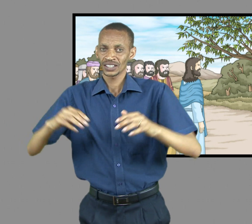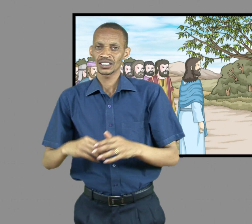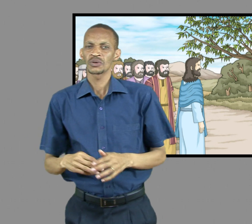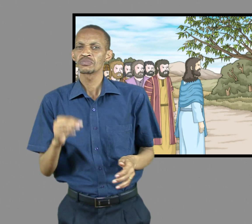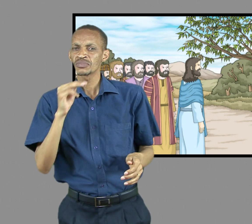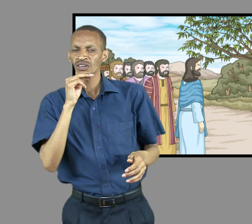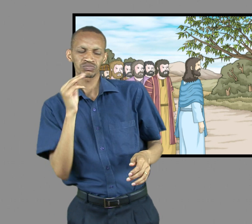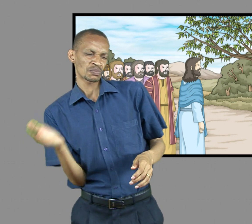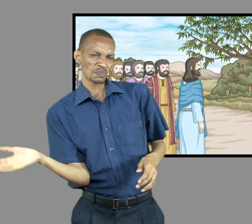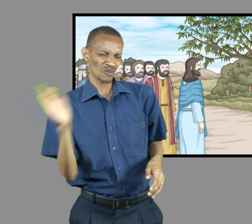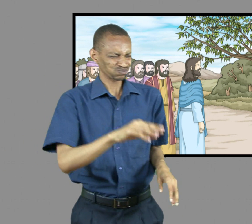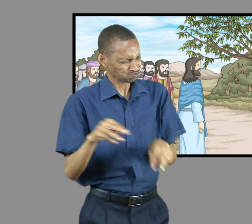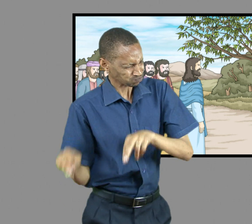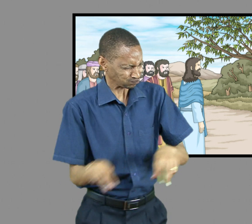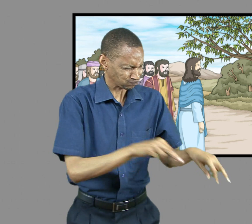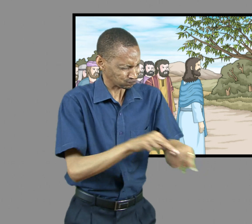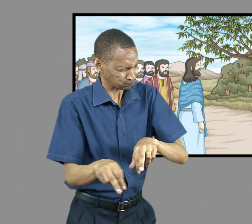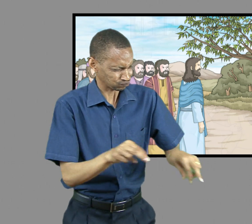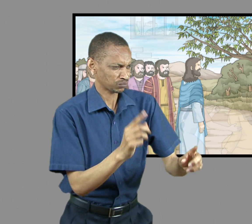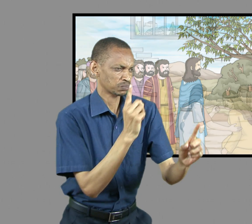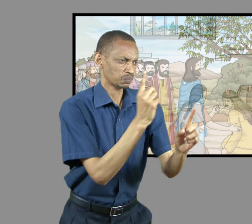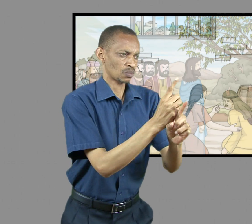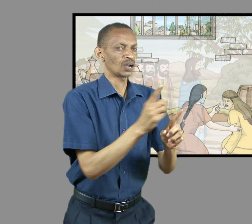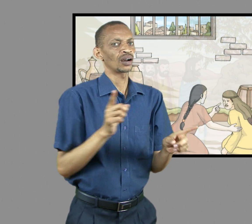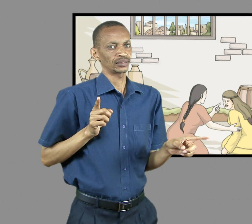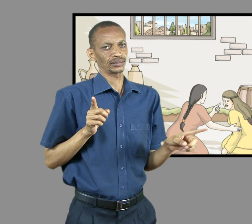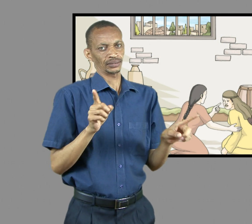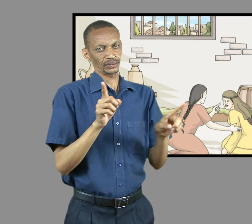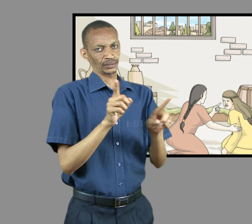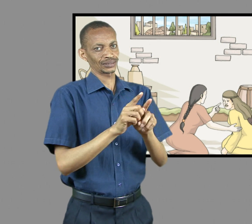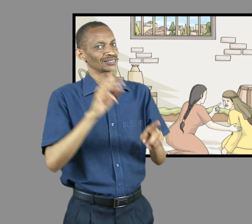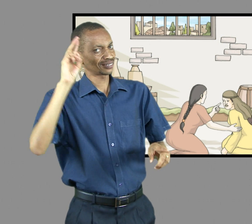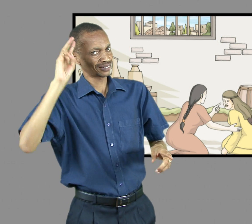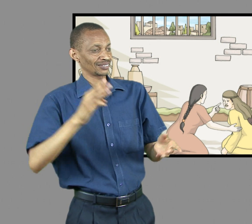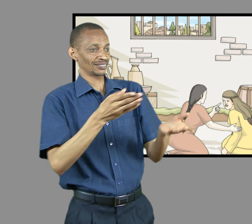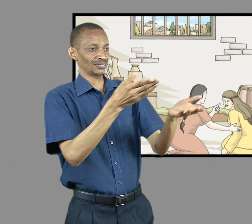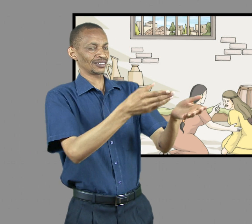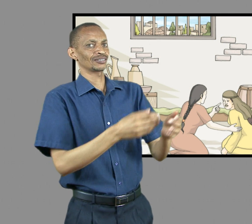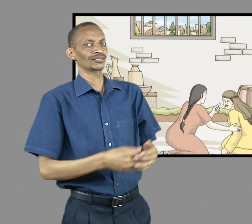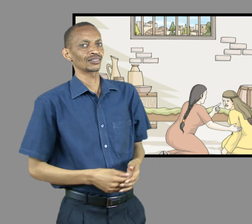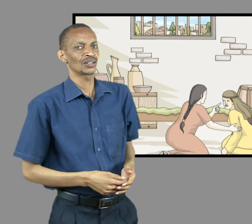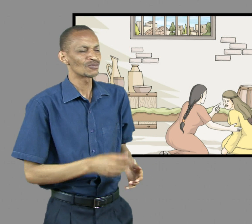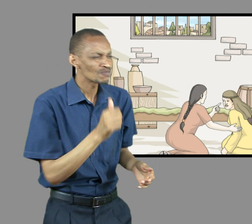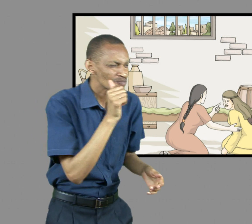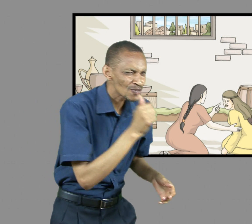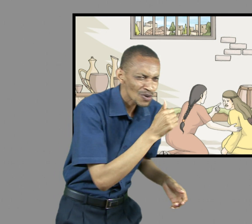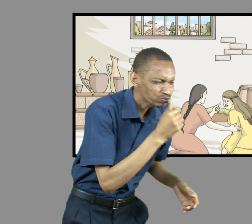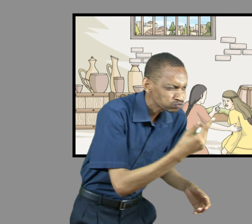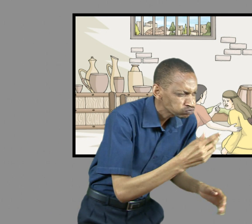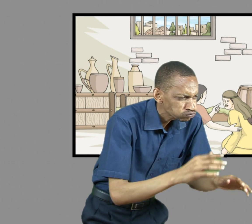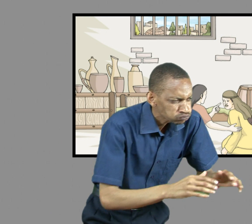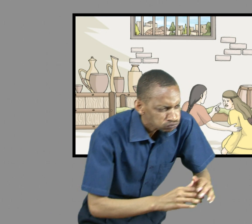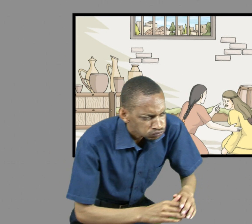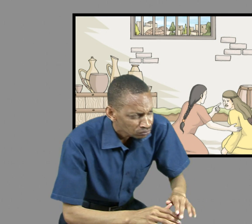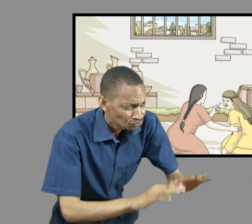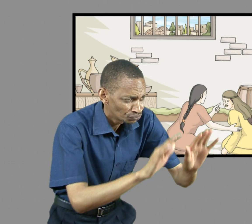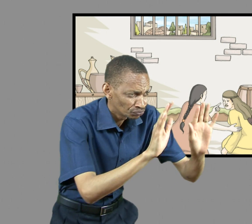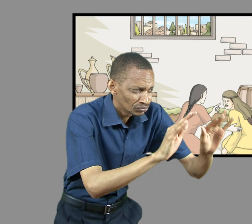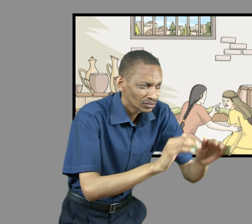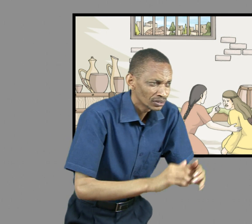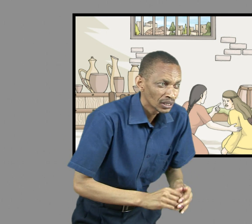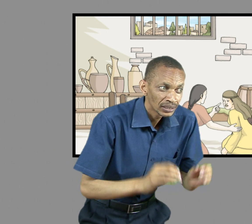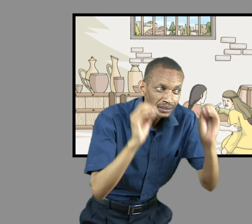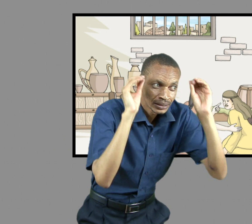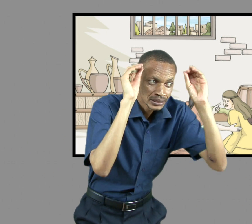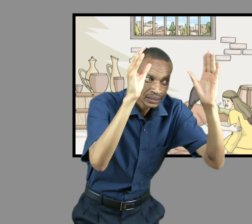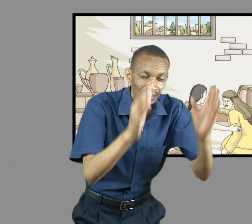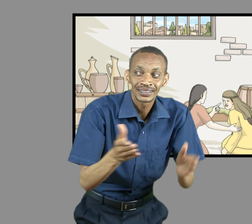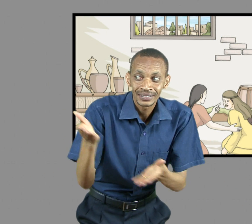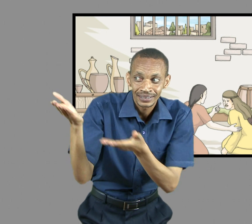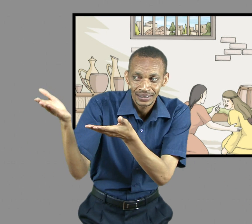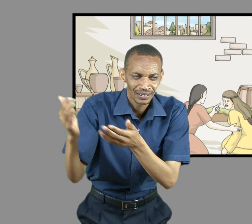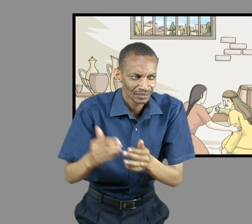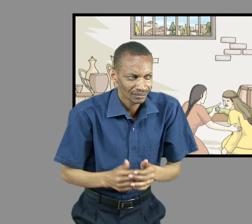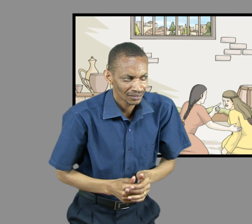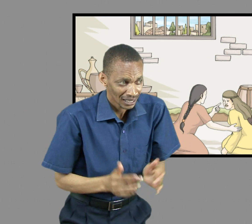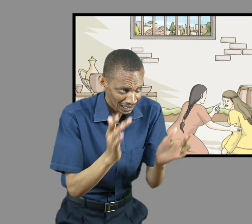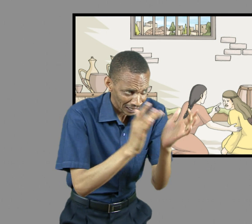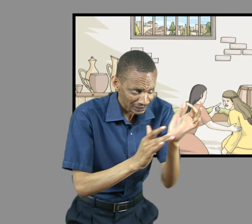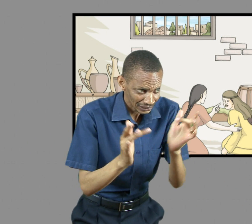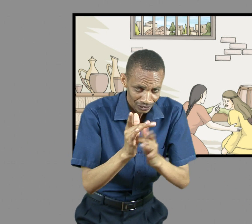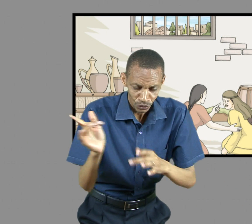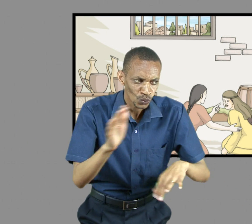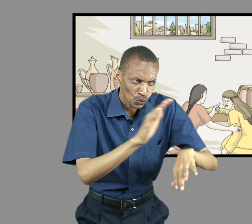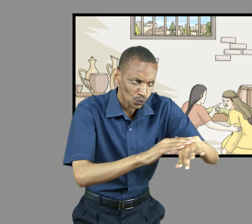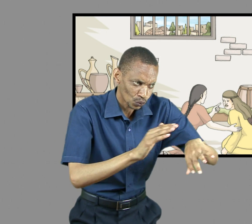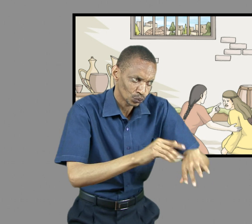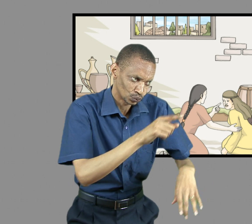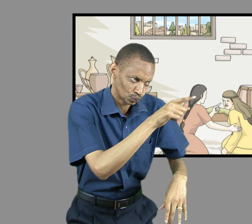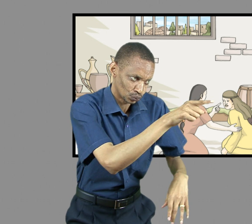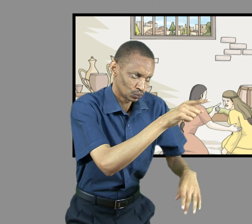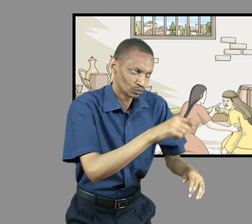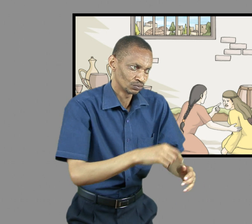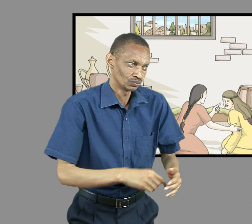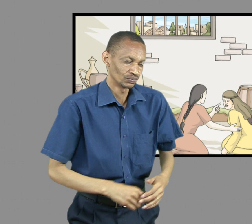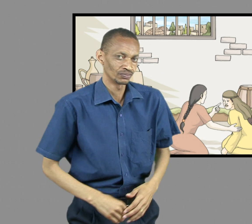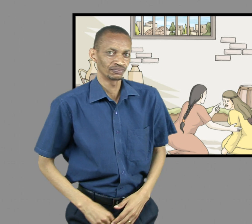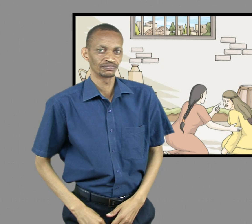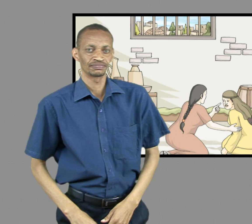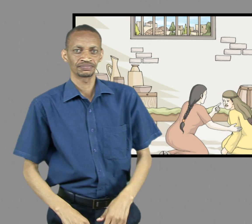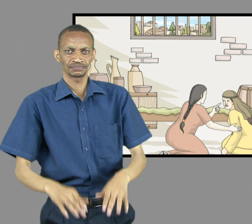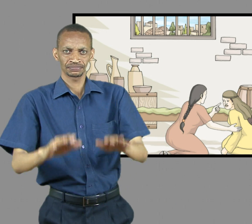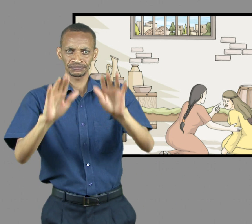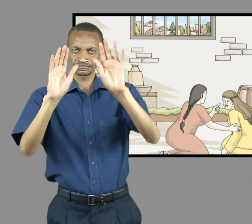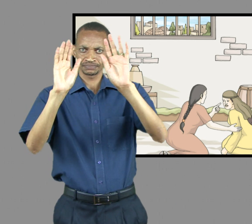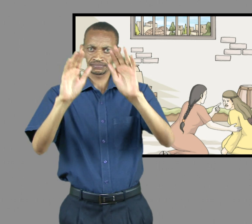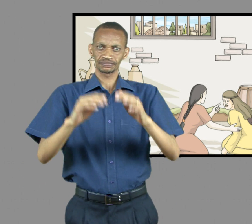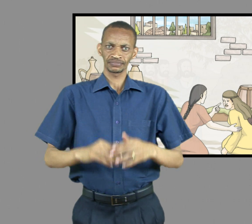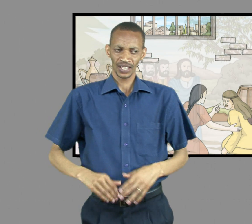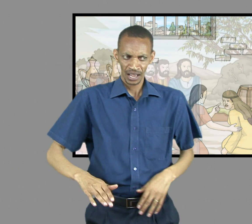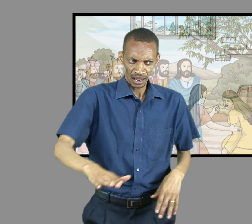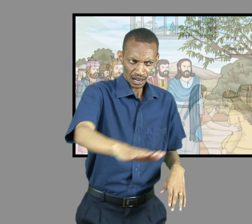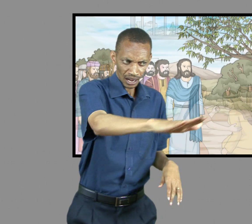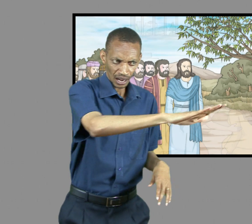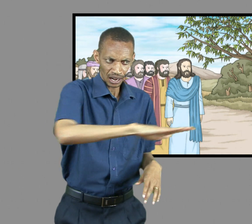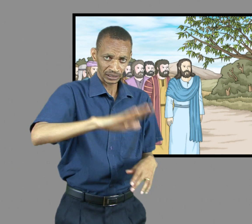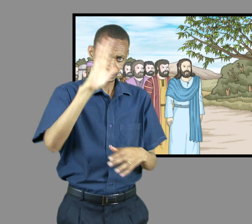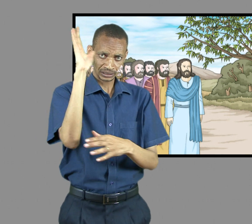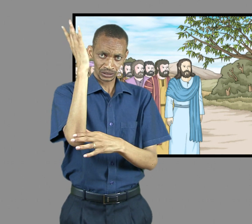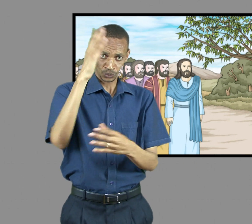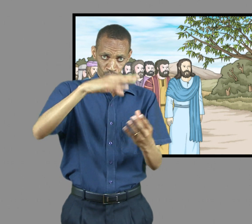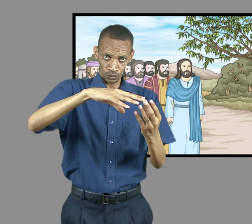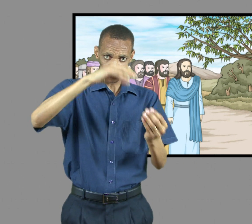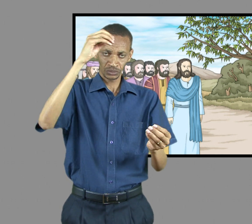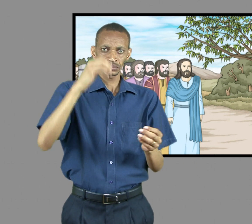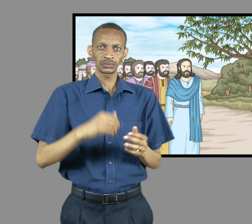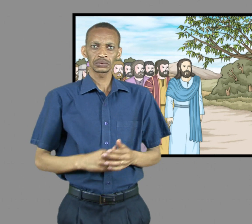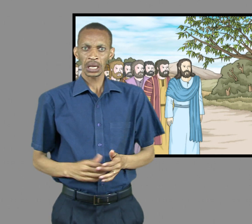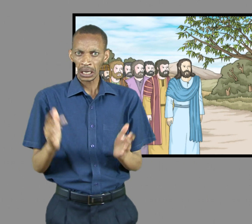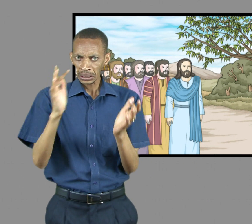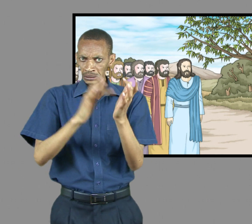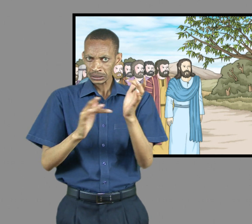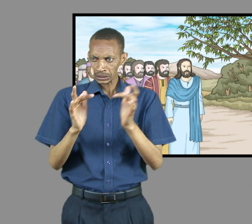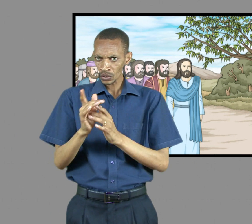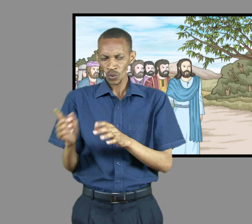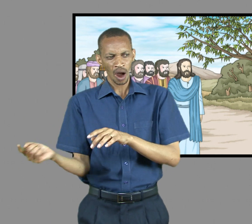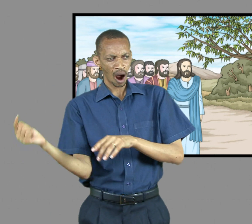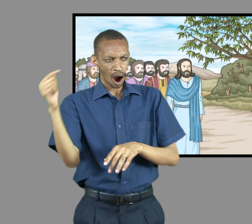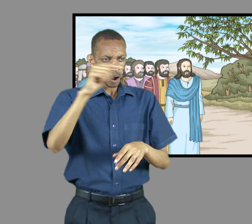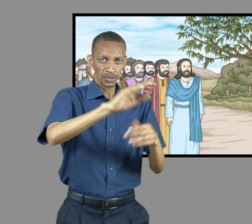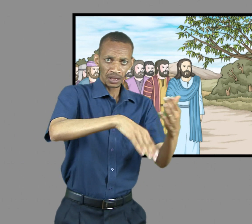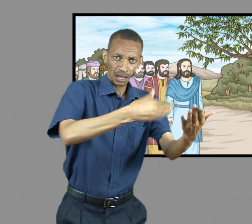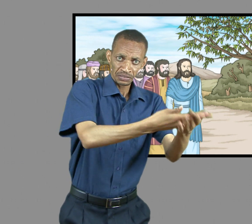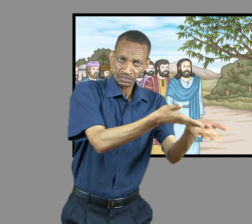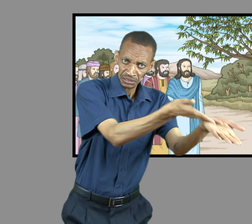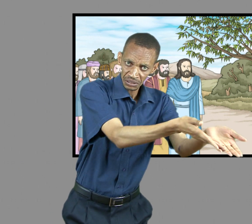After Martha had said this, she went back and called her sister Mary aside to tell her, “The Teacher is here and is asking for you.”